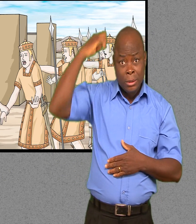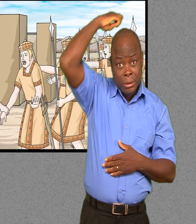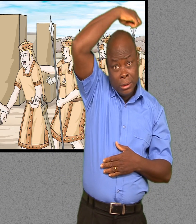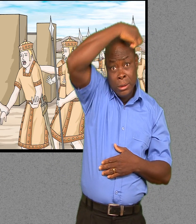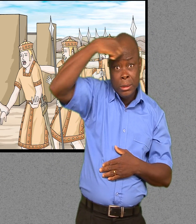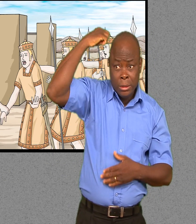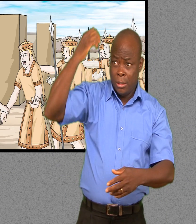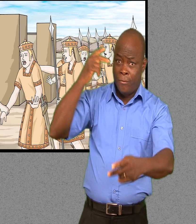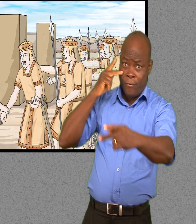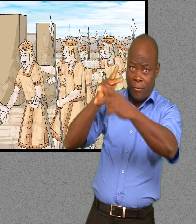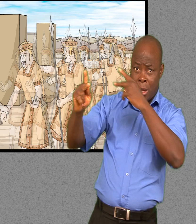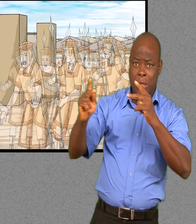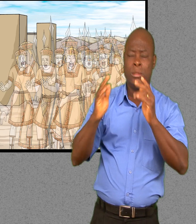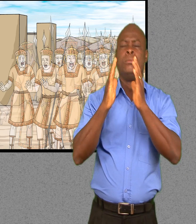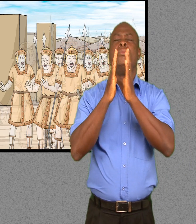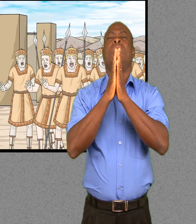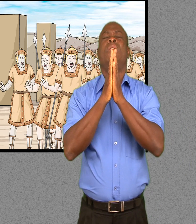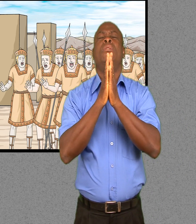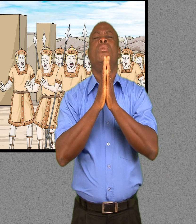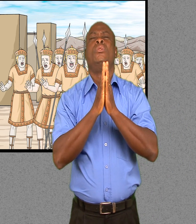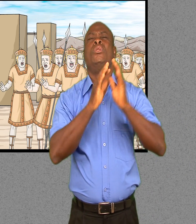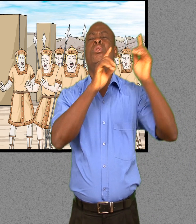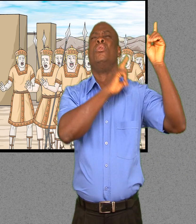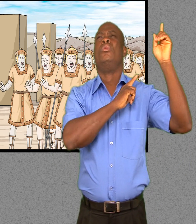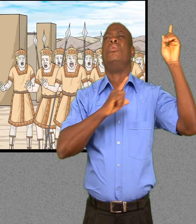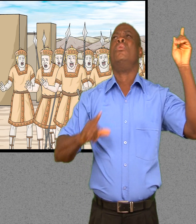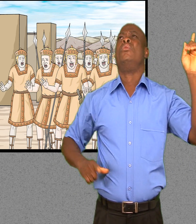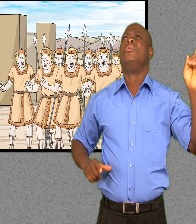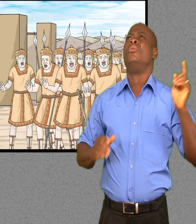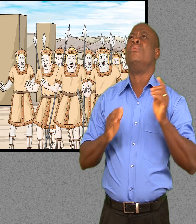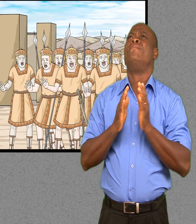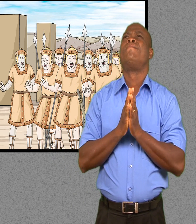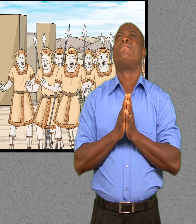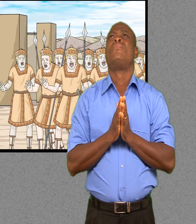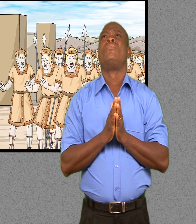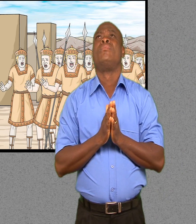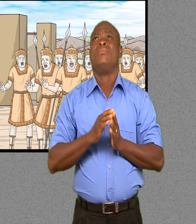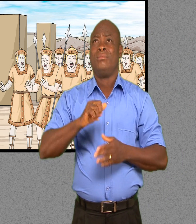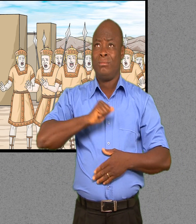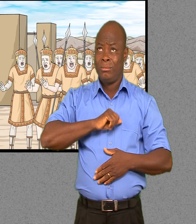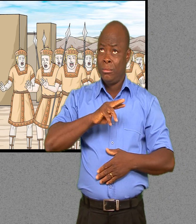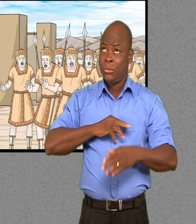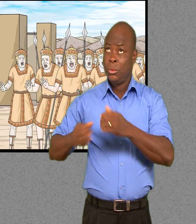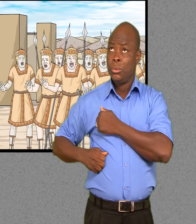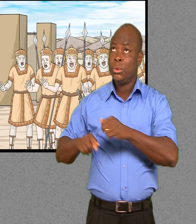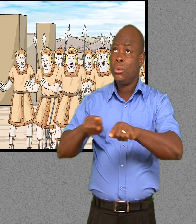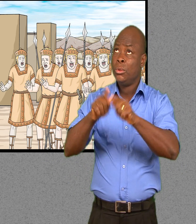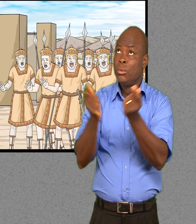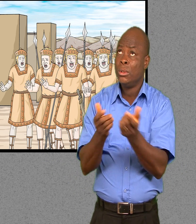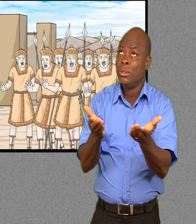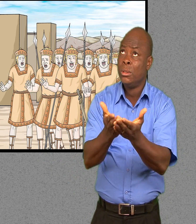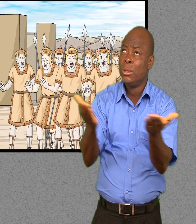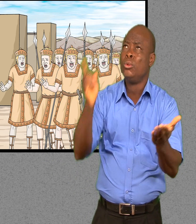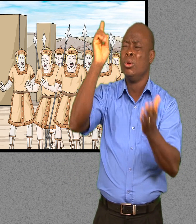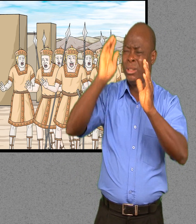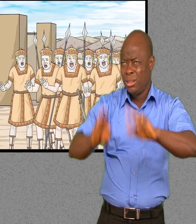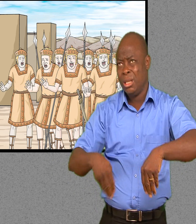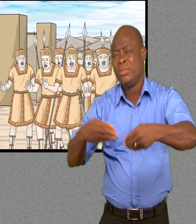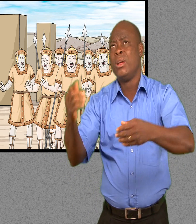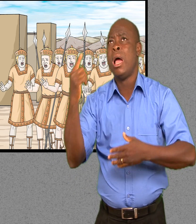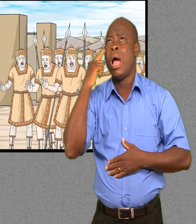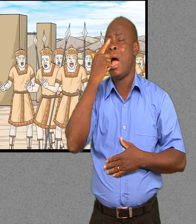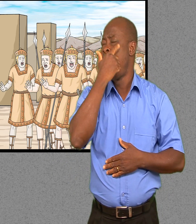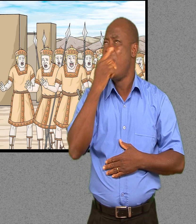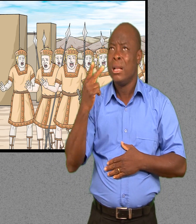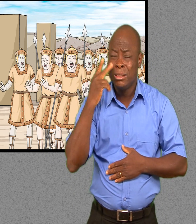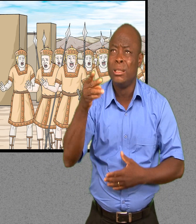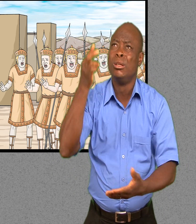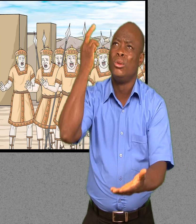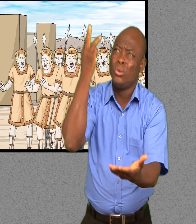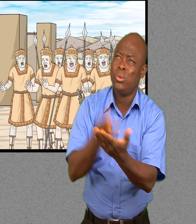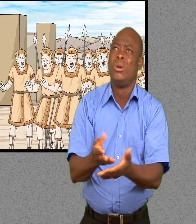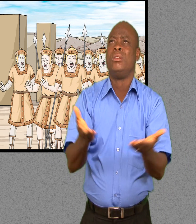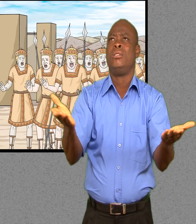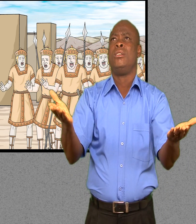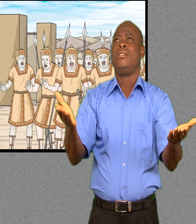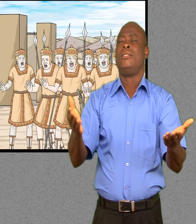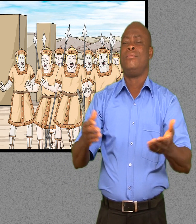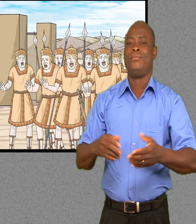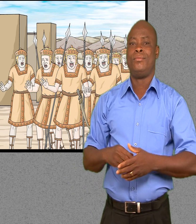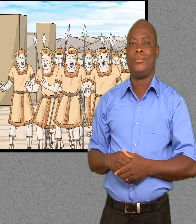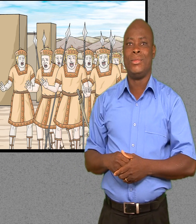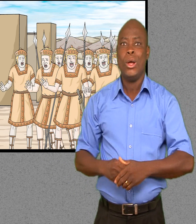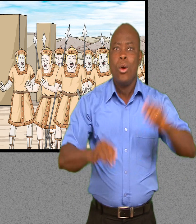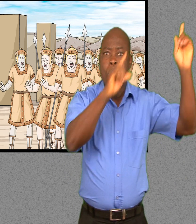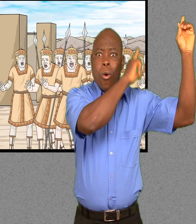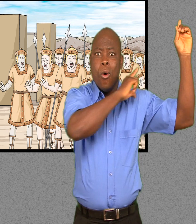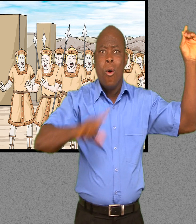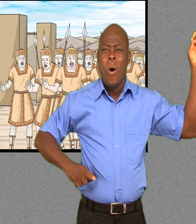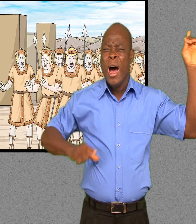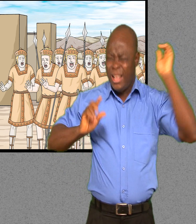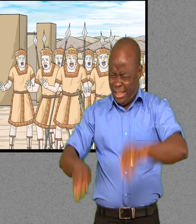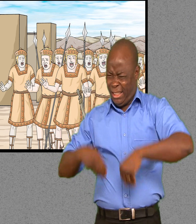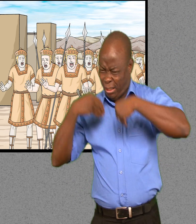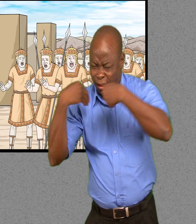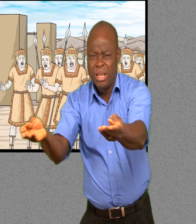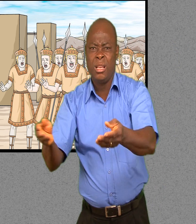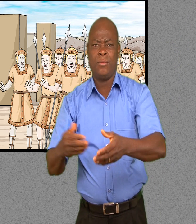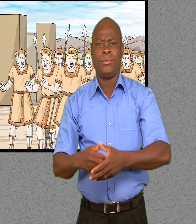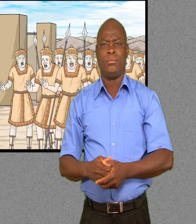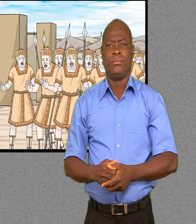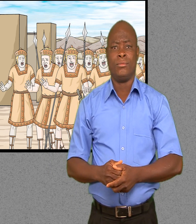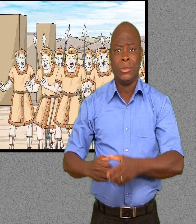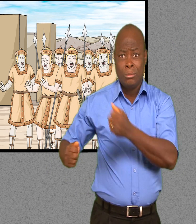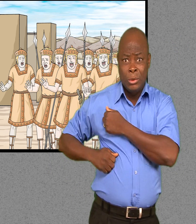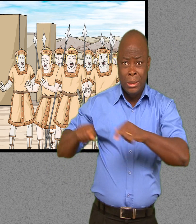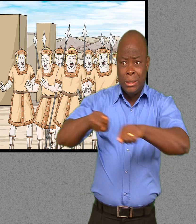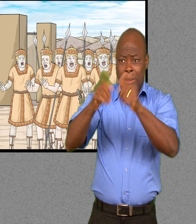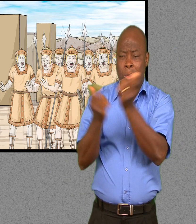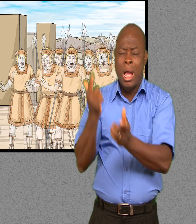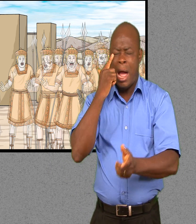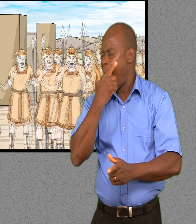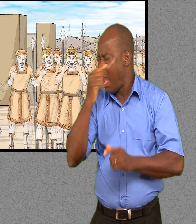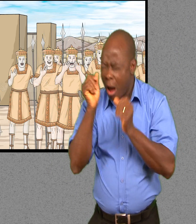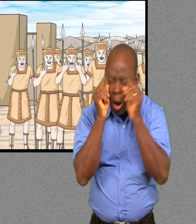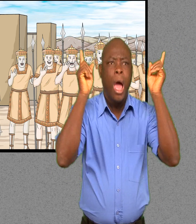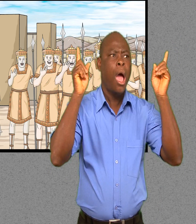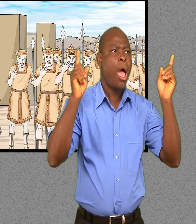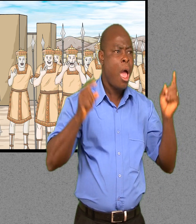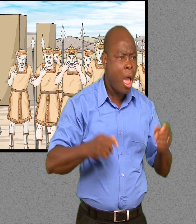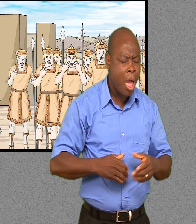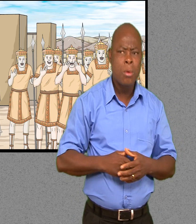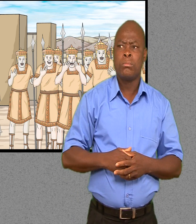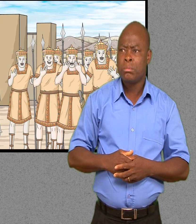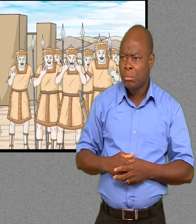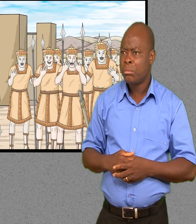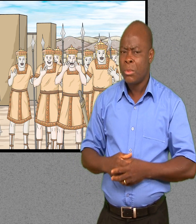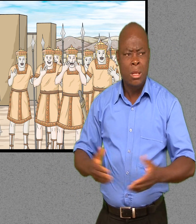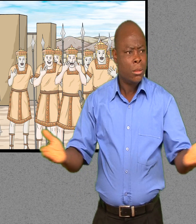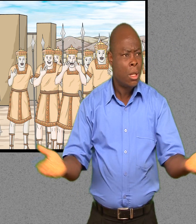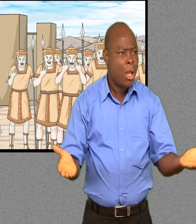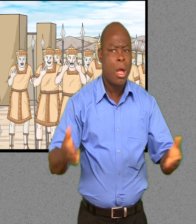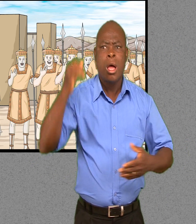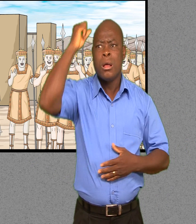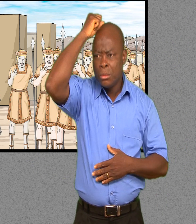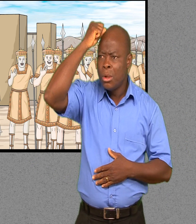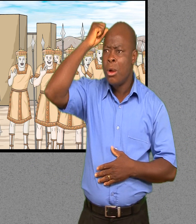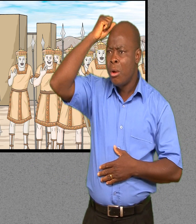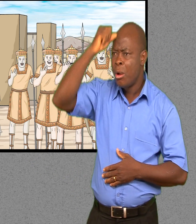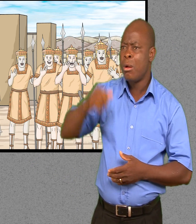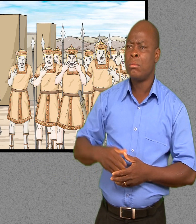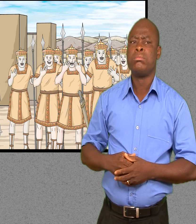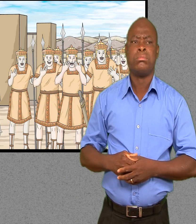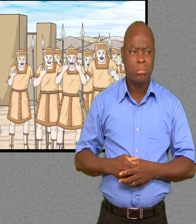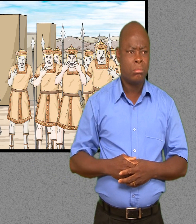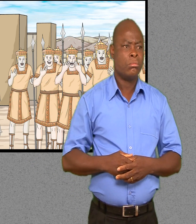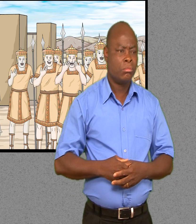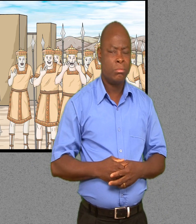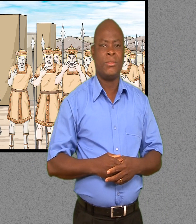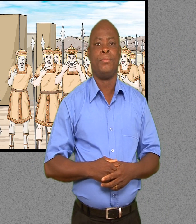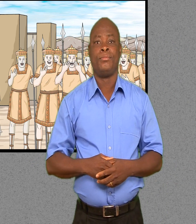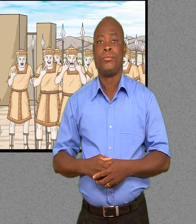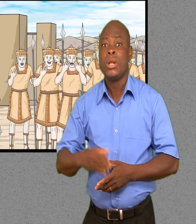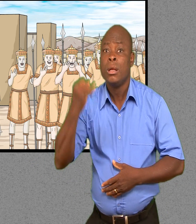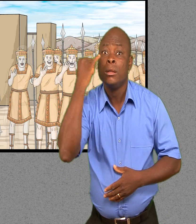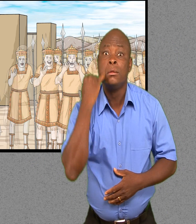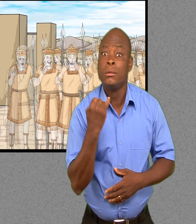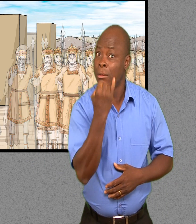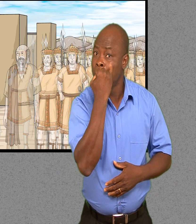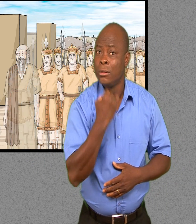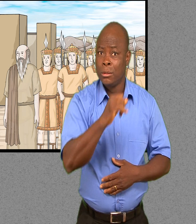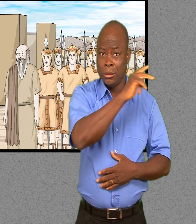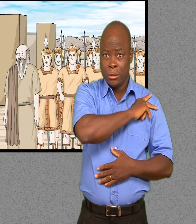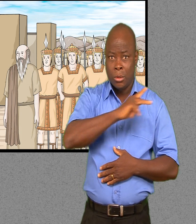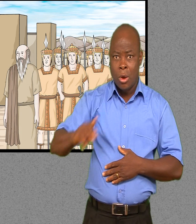When they had entered Samaria, Elisha said, “O LORD, open the eyes of these men that they may see.” Then the LORD opened their eyes, and they looked around and discovered that they were in Samaria.